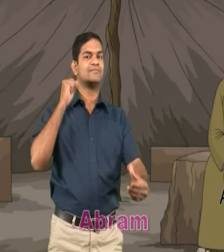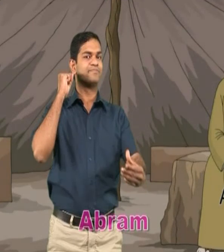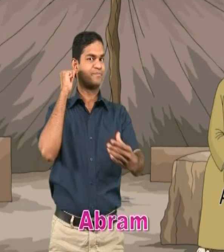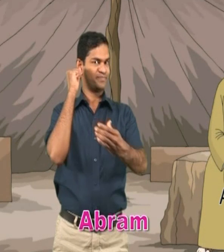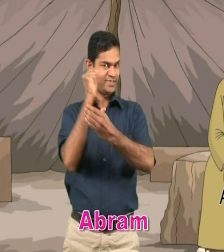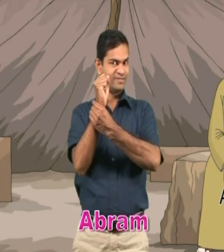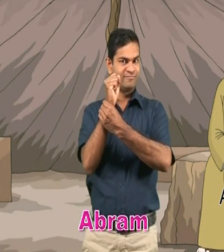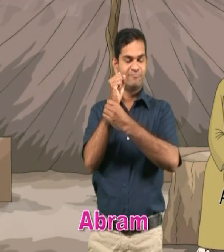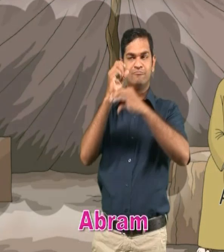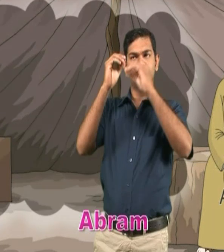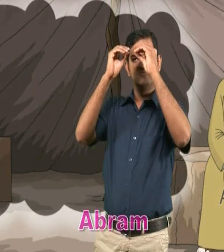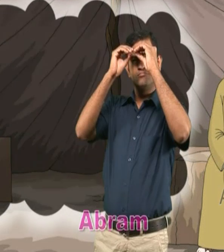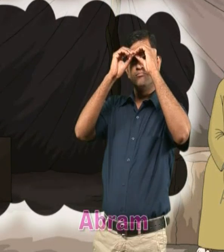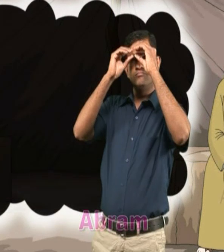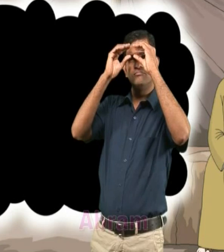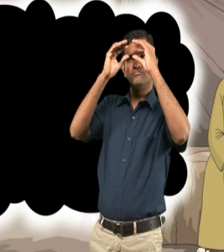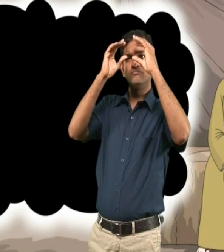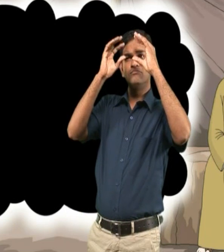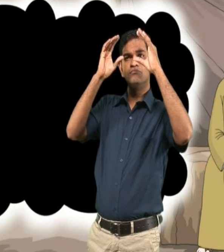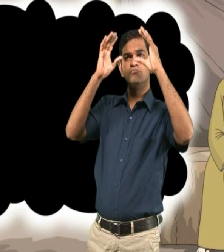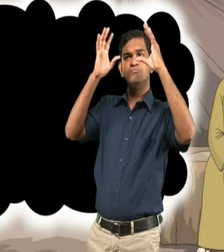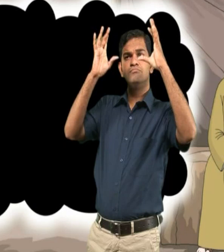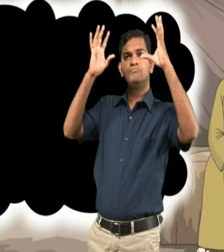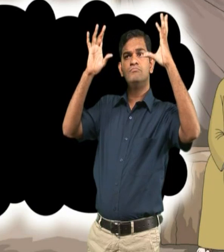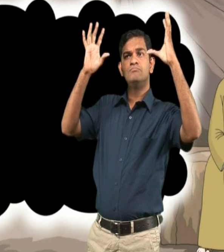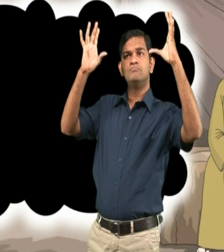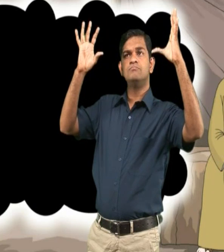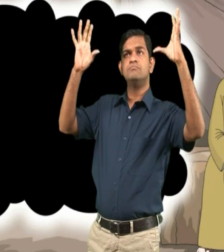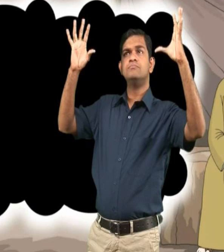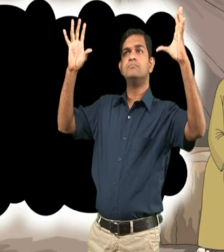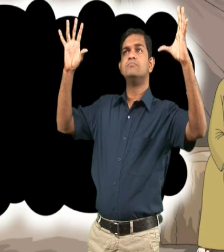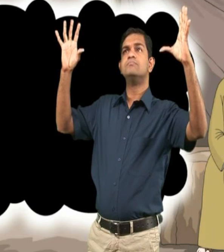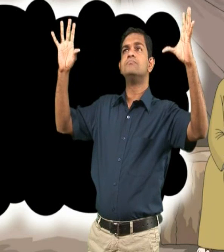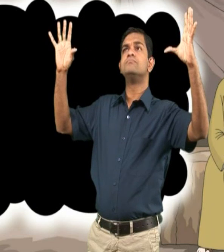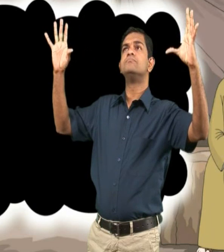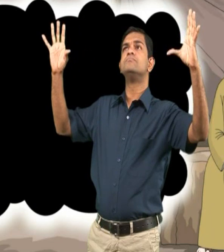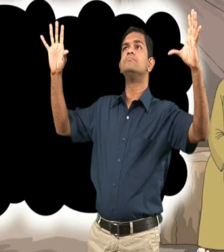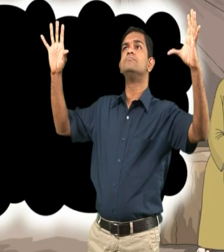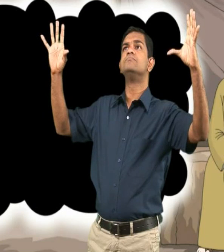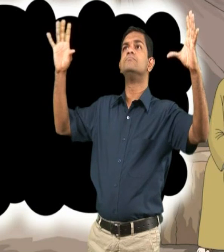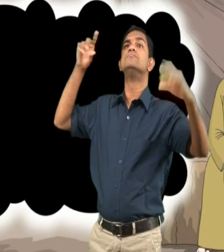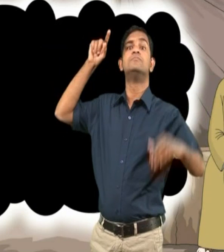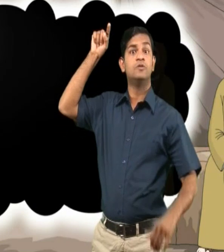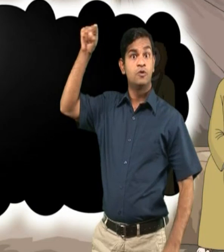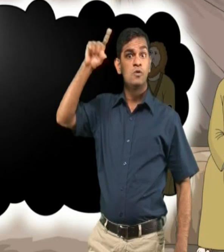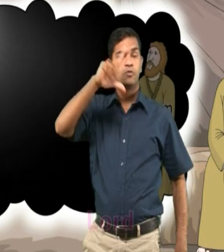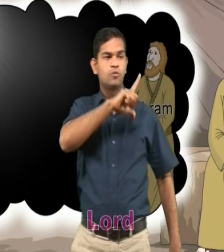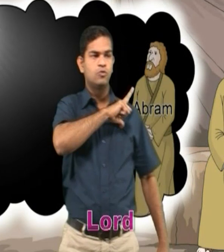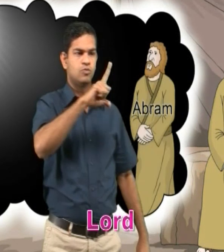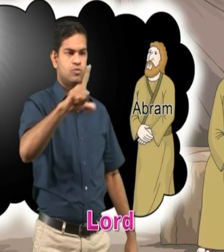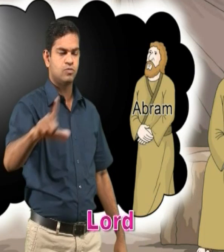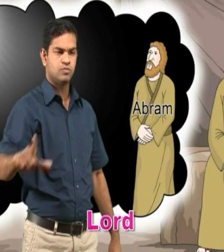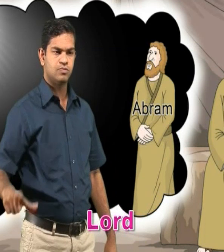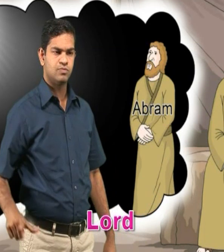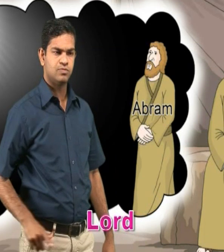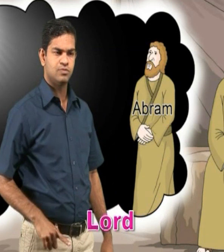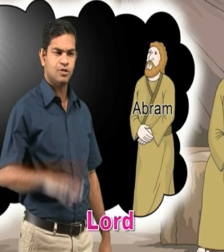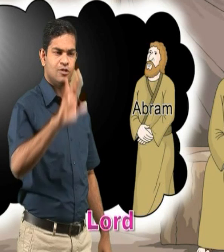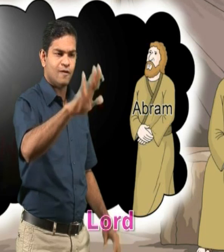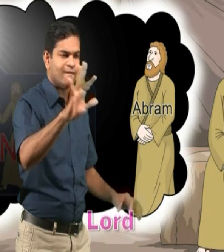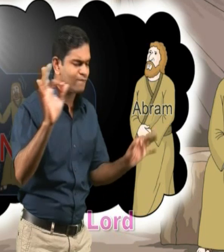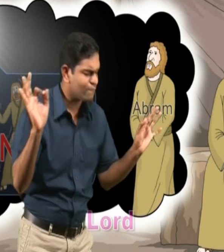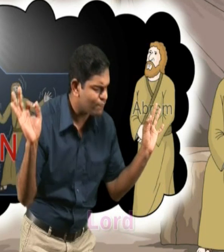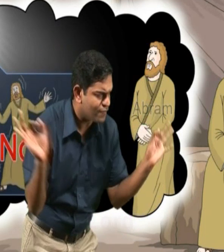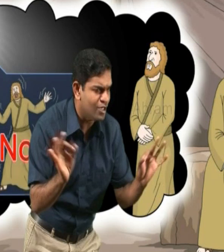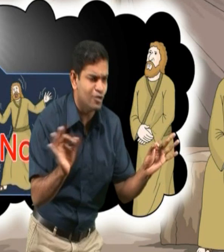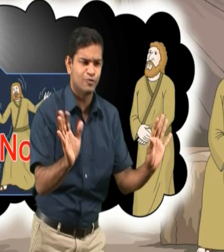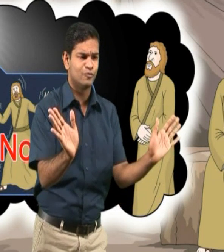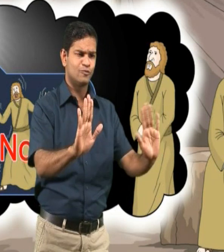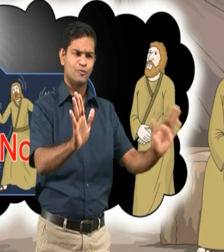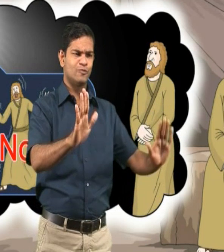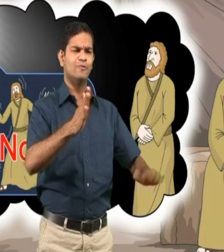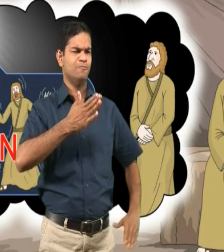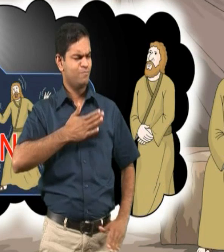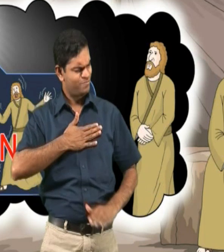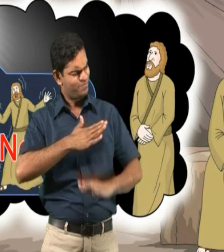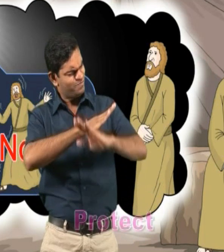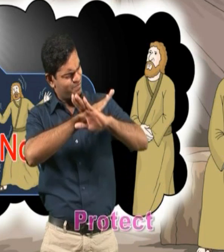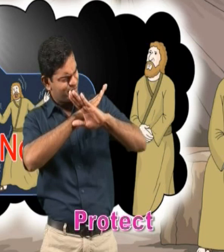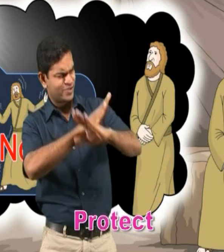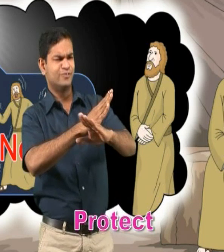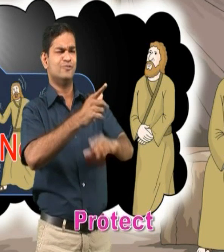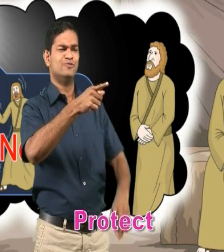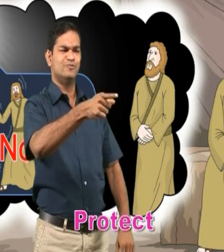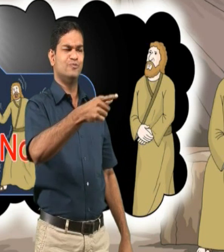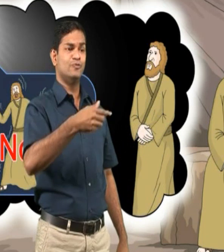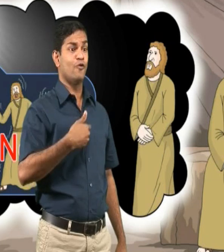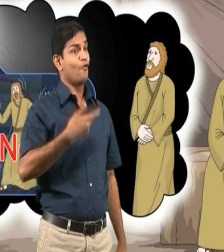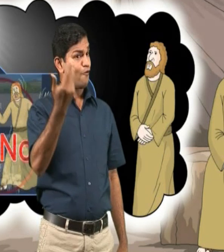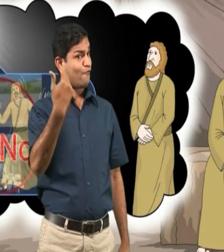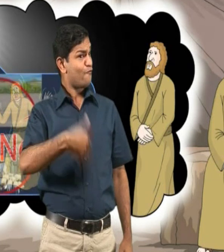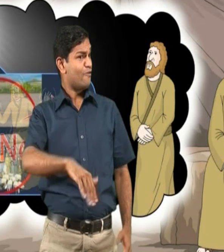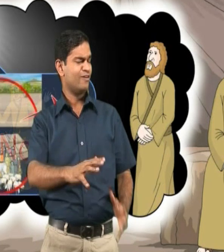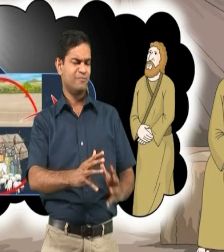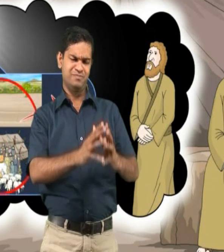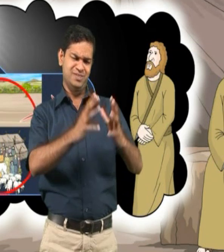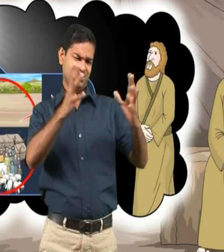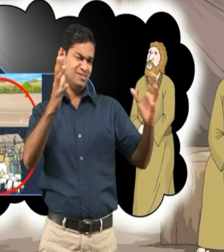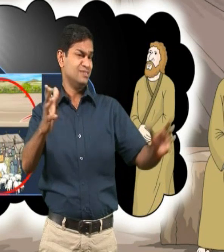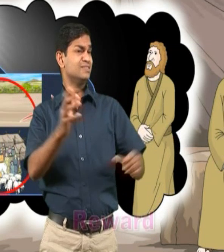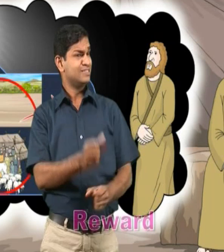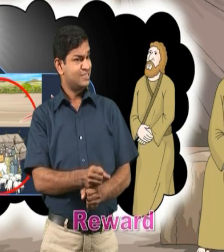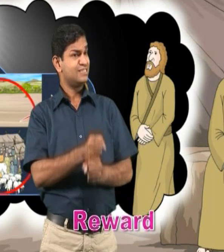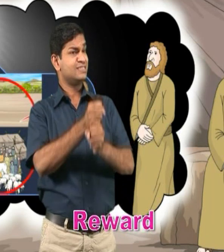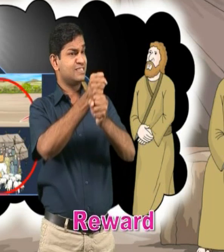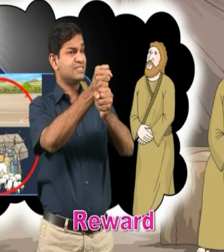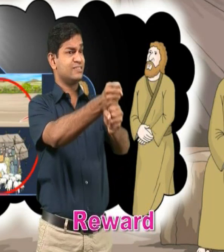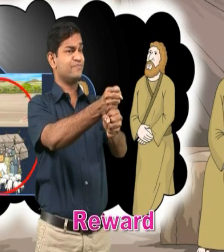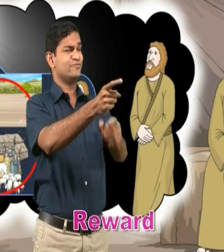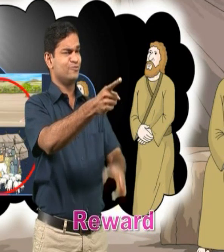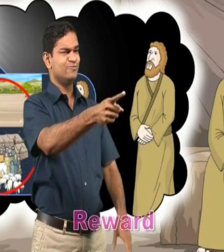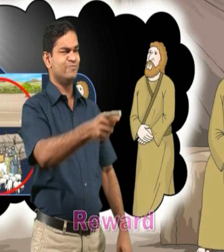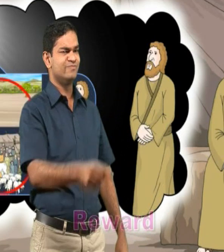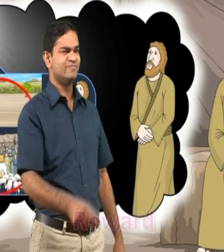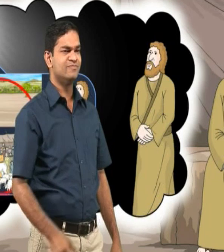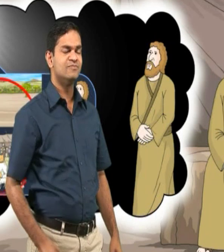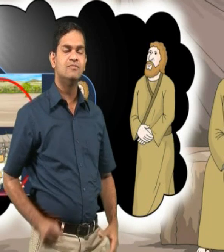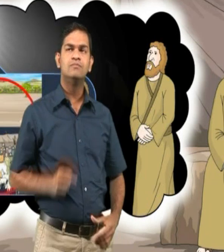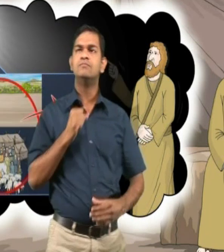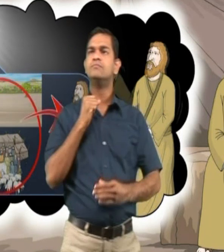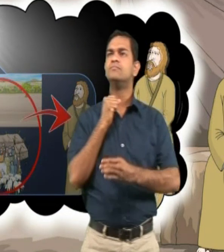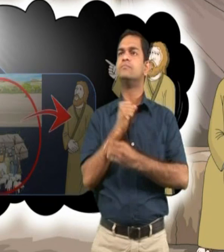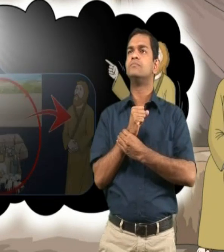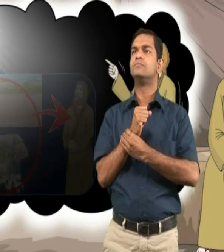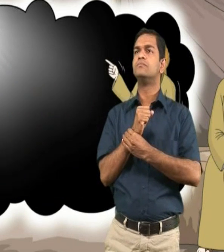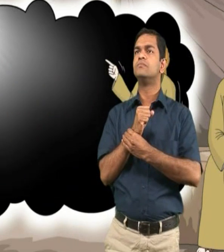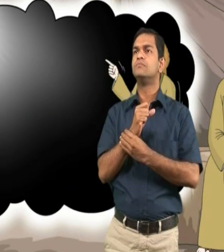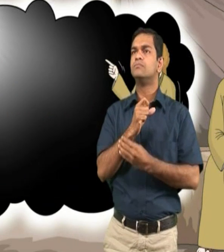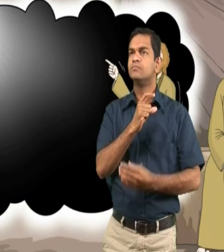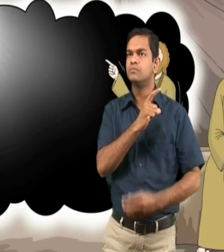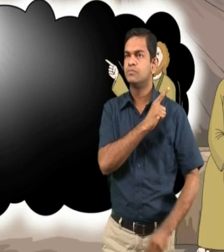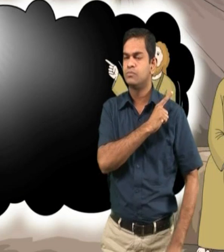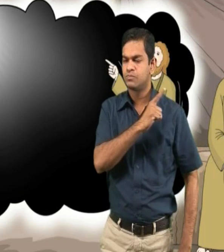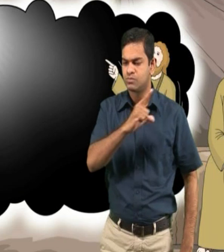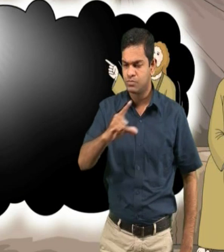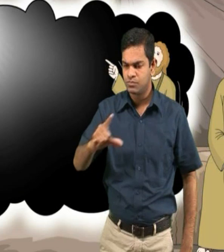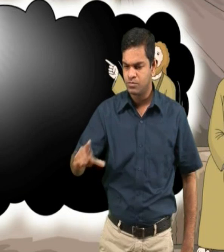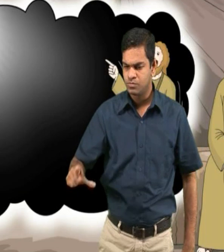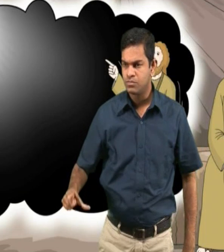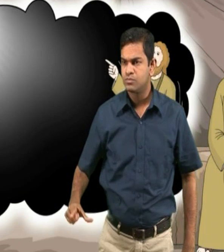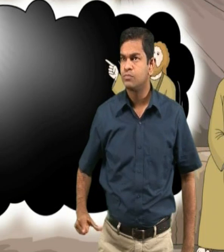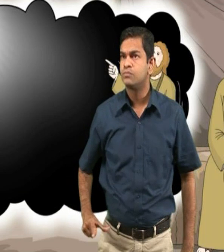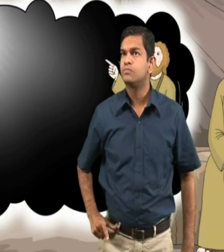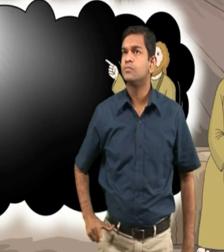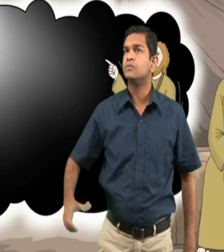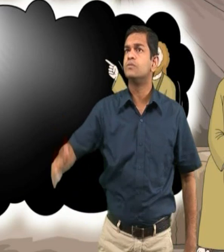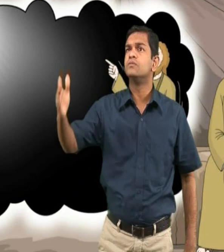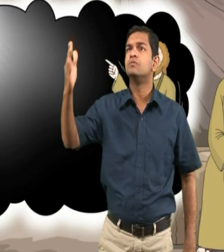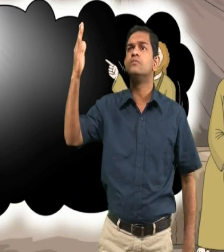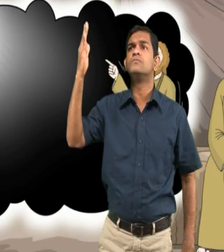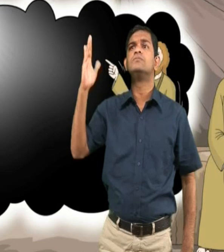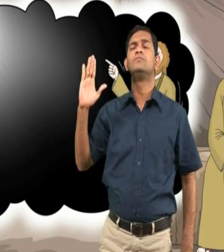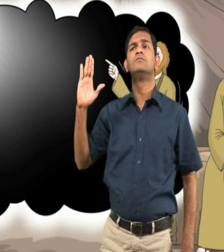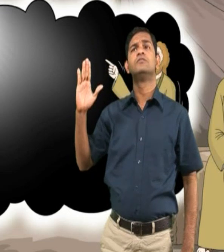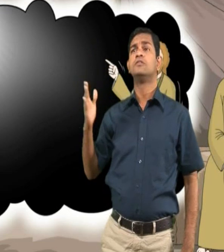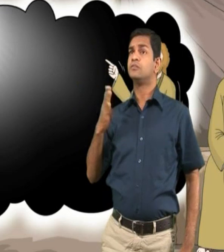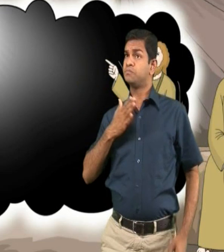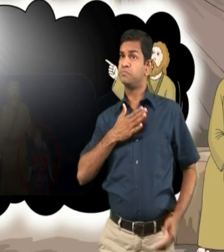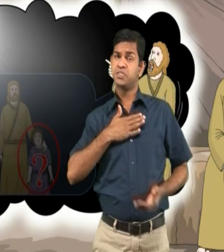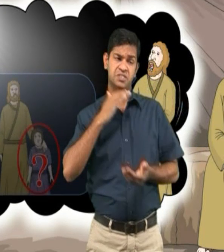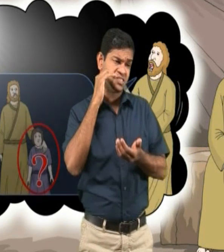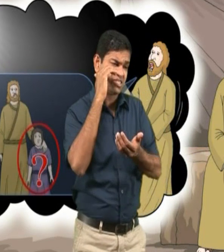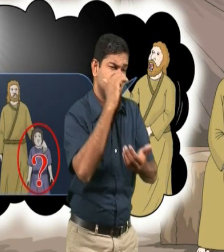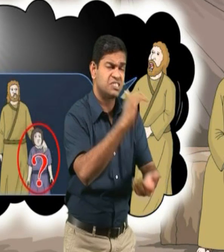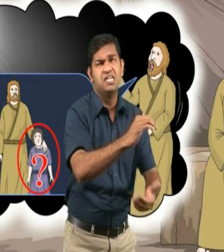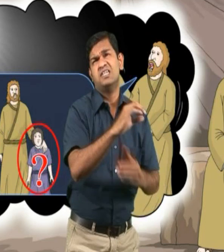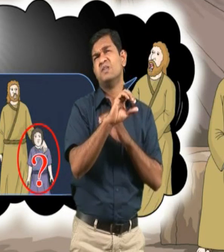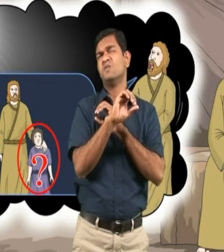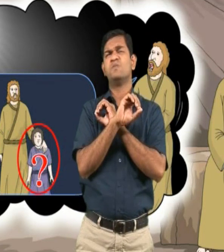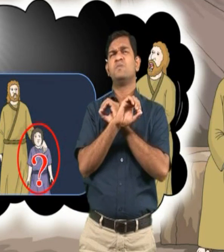After these events, the word of the LORD came to Abram in a vision: “Do not be afraid, Abram. I am your shield, your very great reward.”